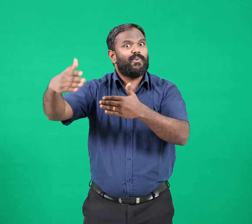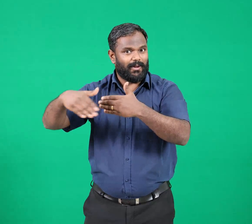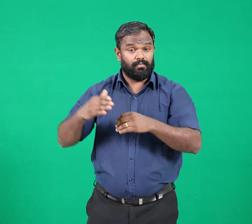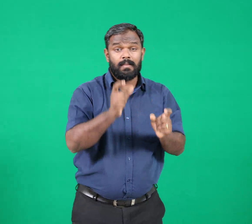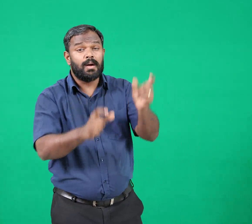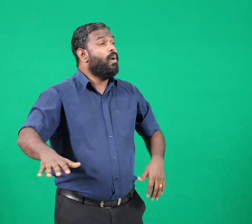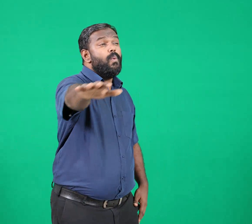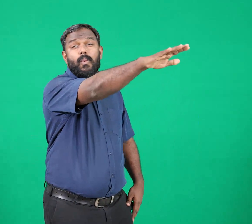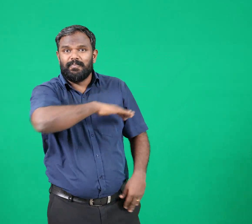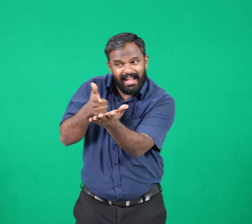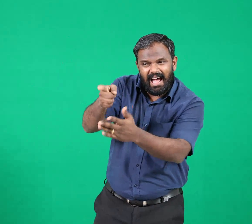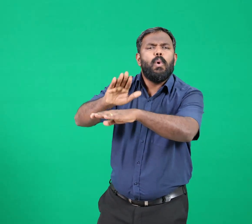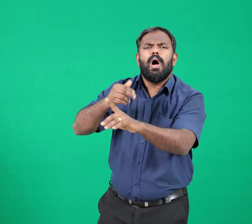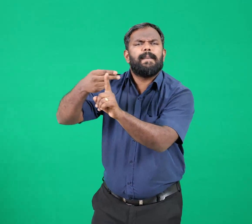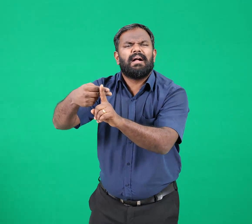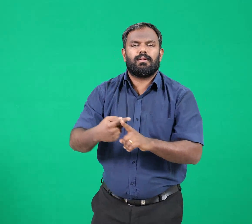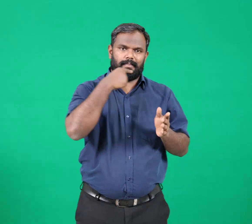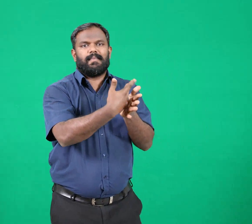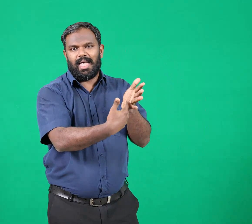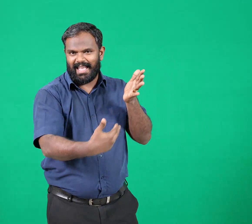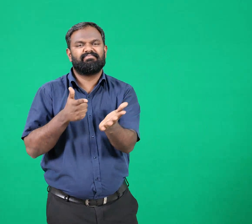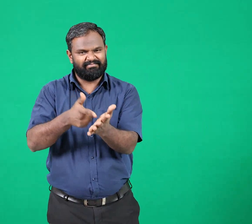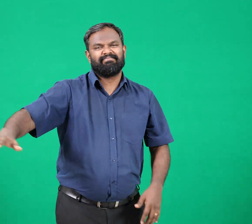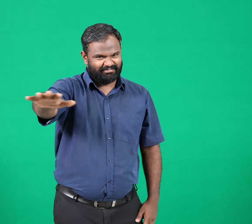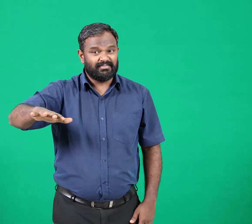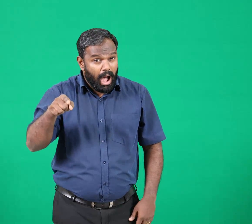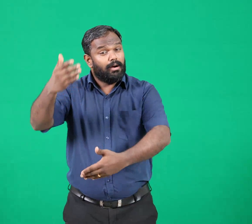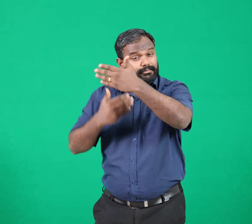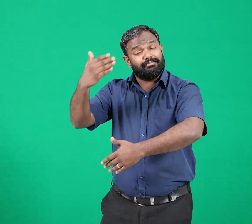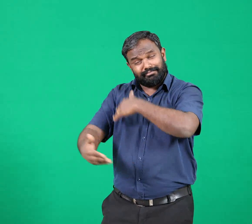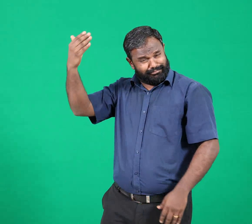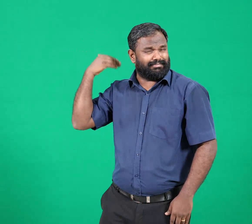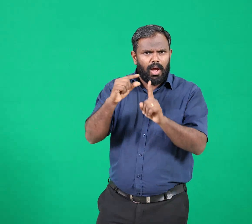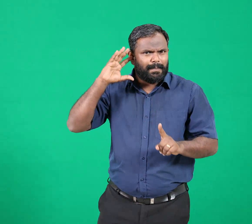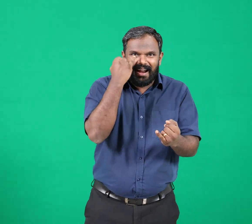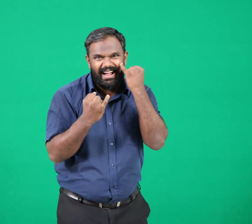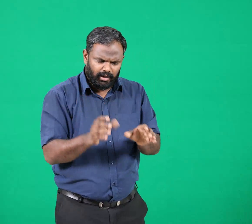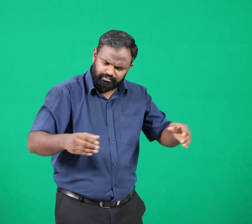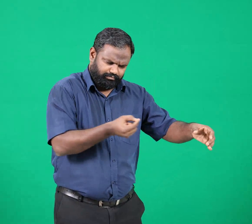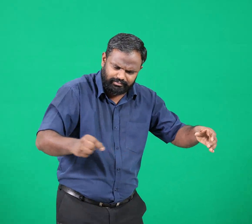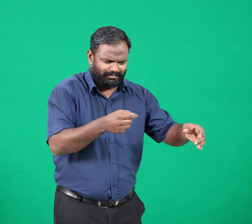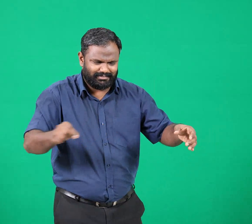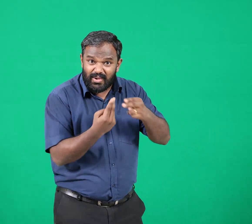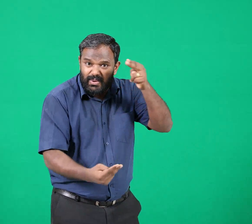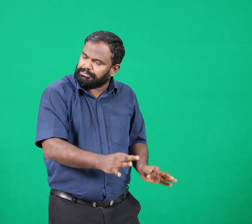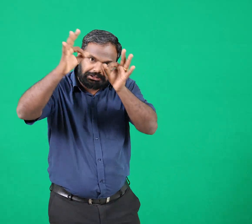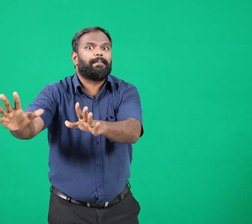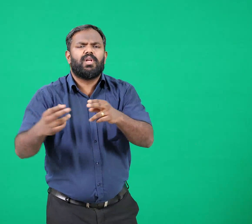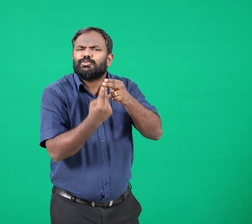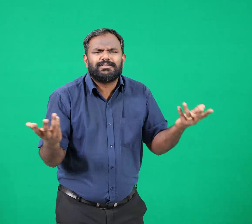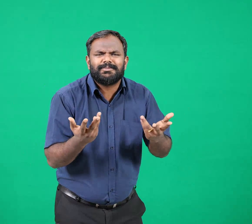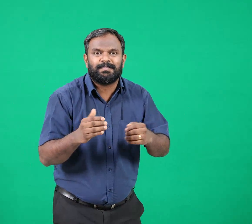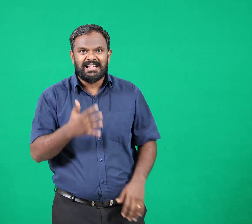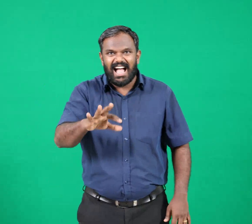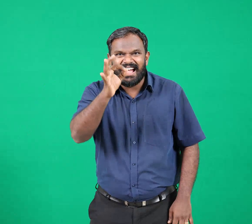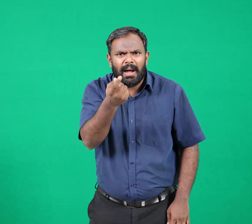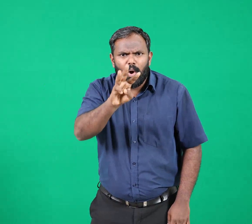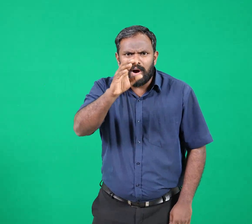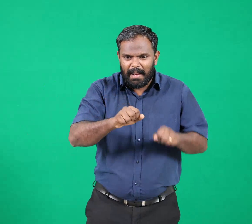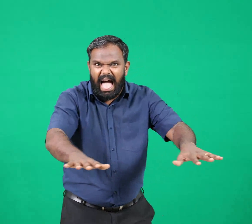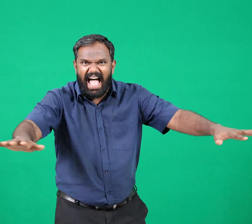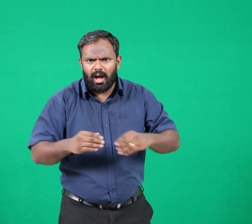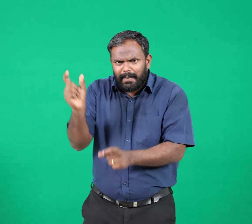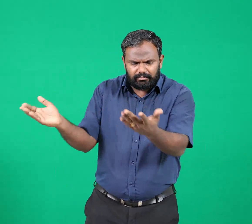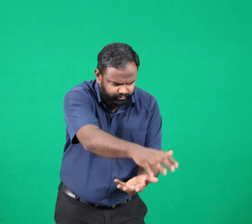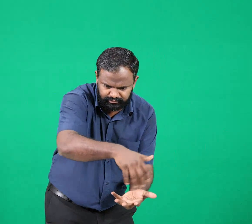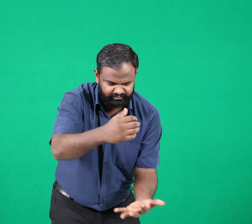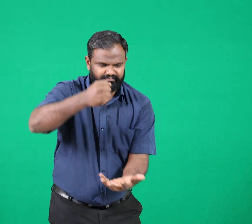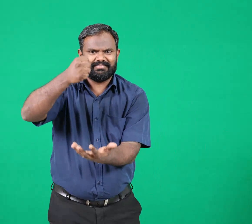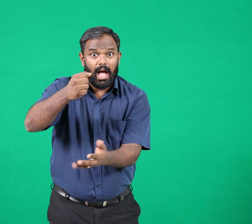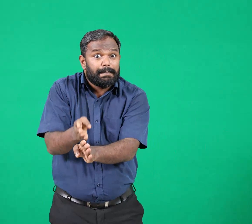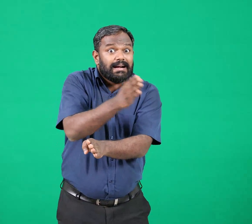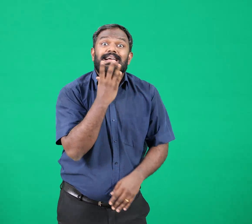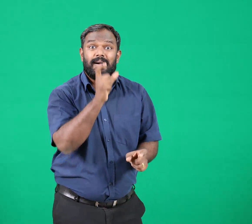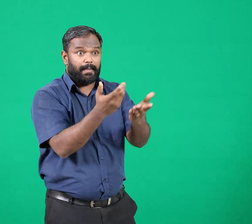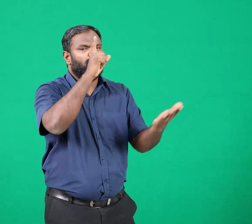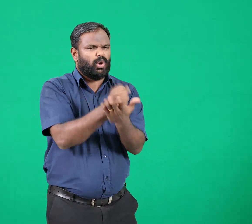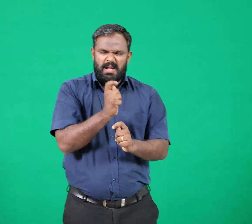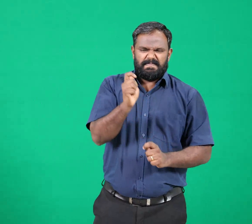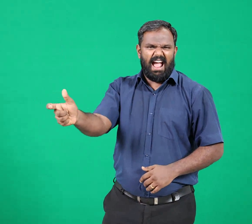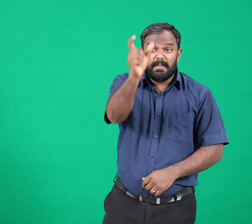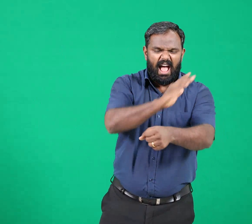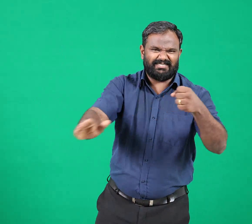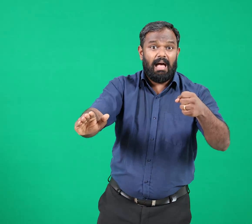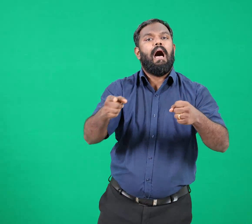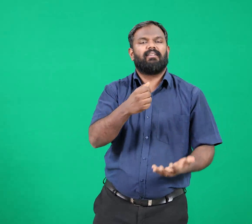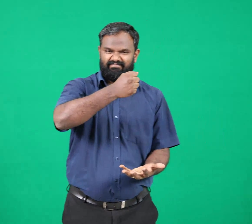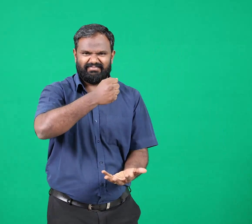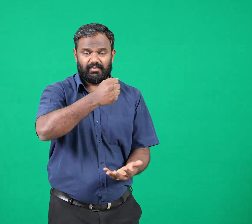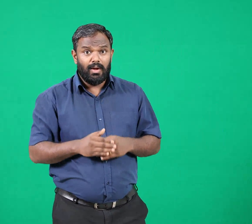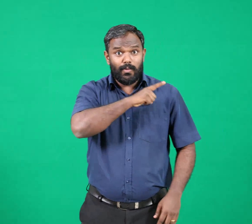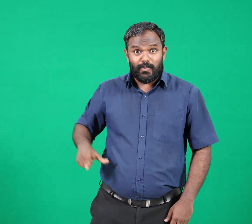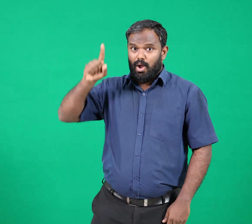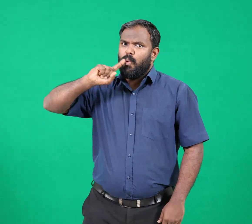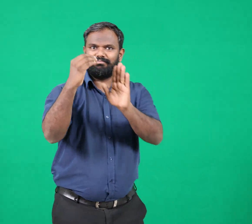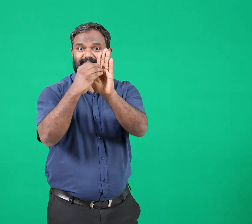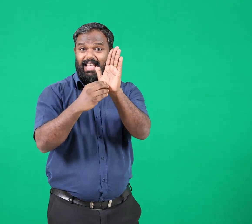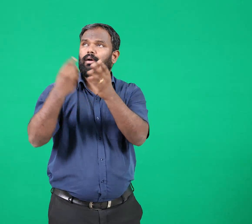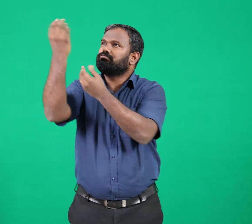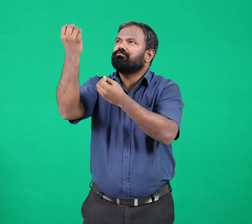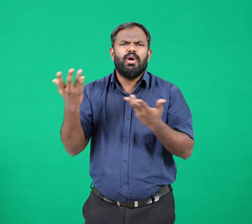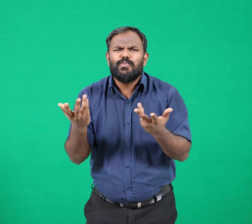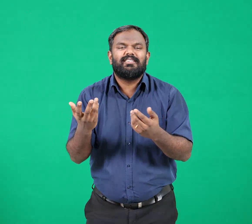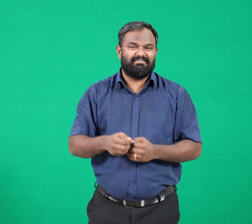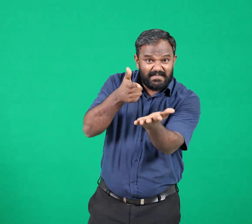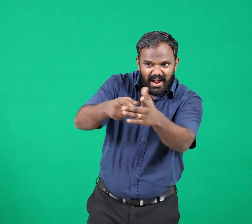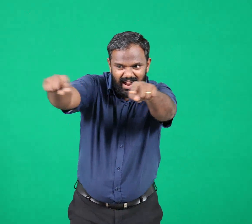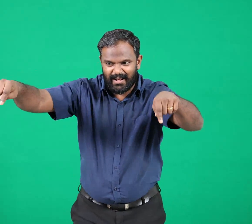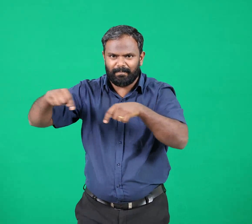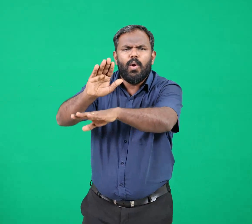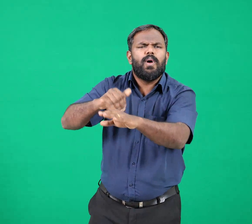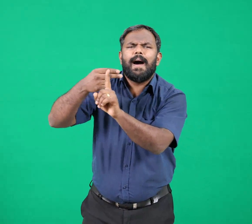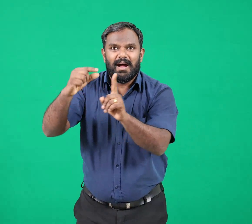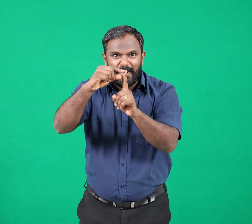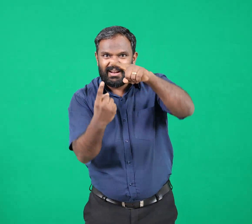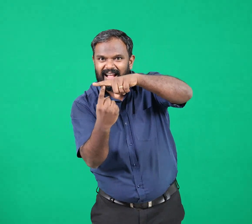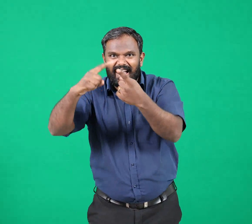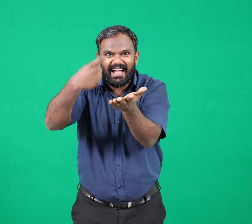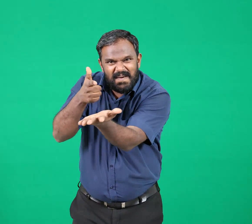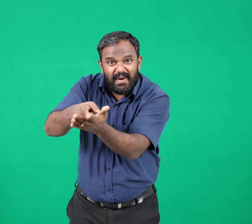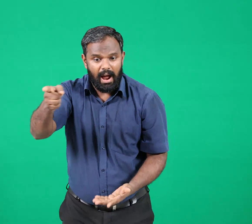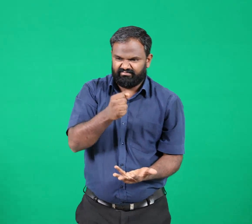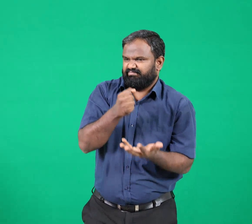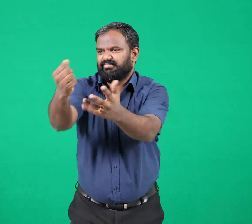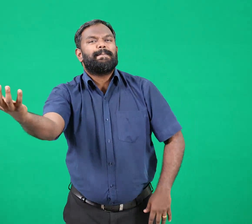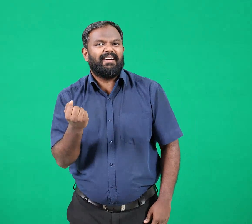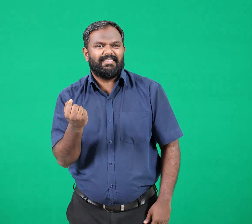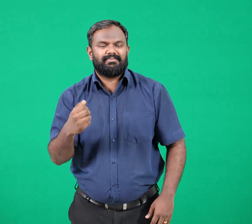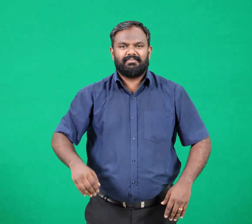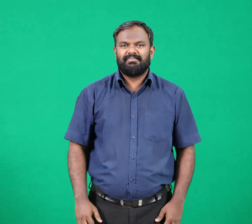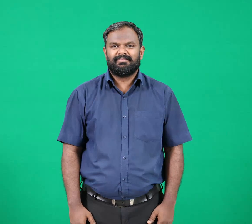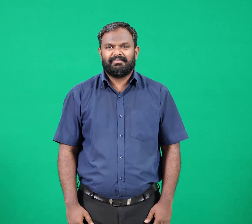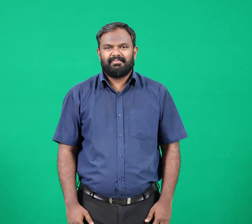Then what was spoken through Jeremiah the prophet was fulfilled: "They took the thirty pieces of silver, the price set on Him by the people of Israel, and they gave them for the potter ' s field, as the Lord had commanded me."